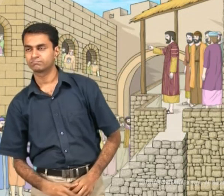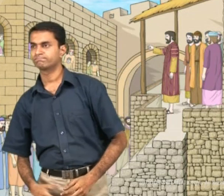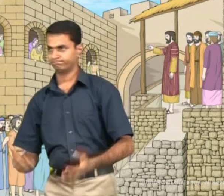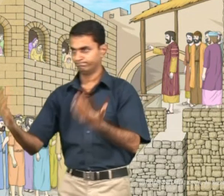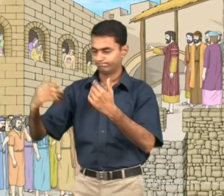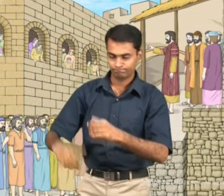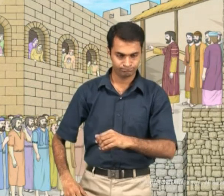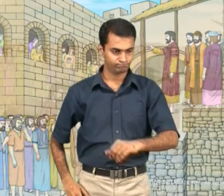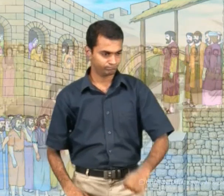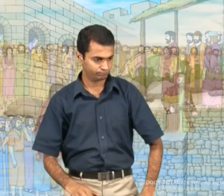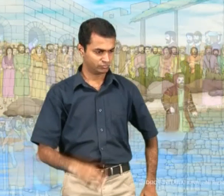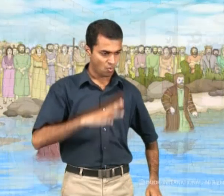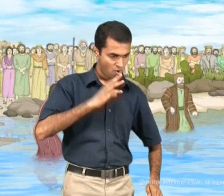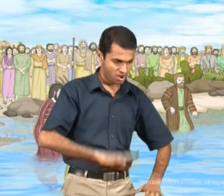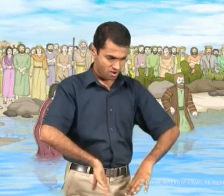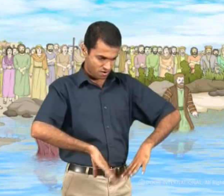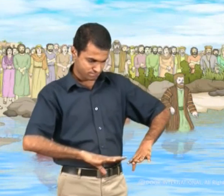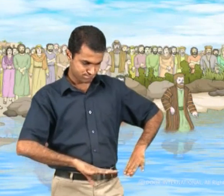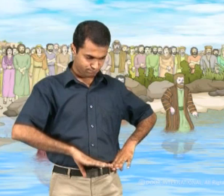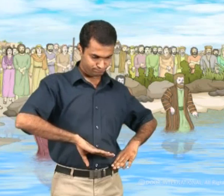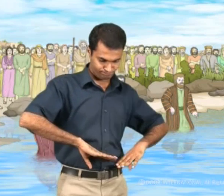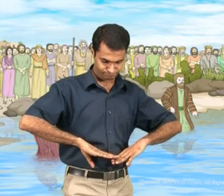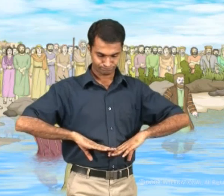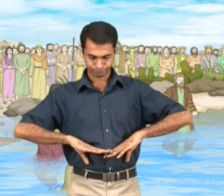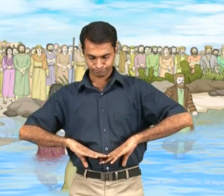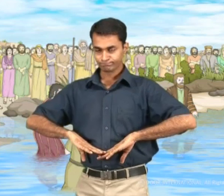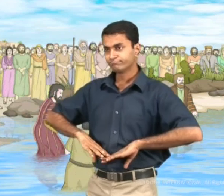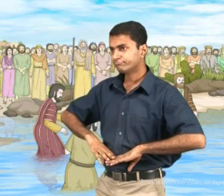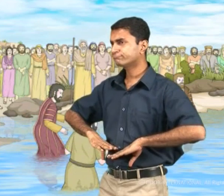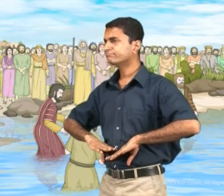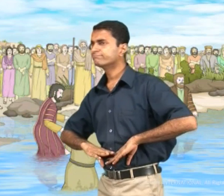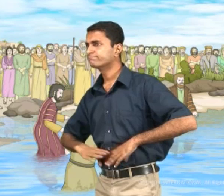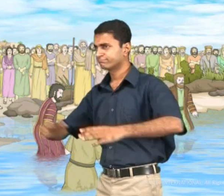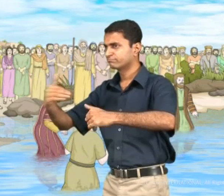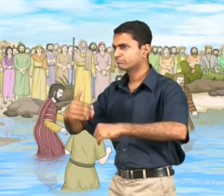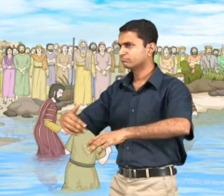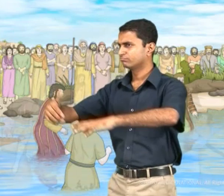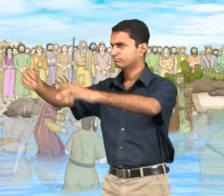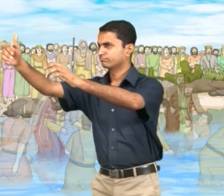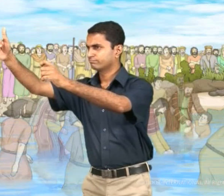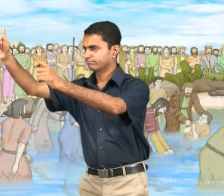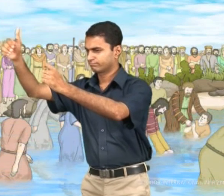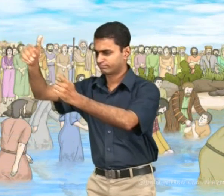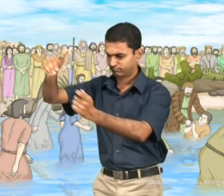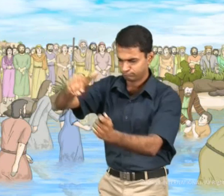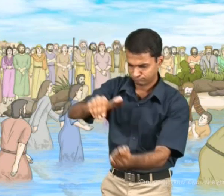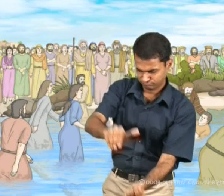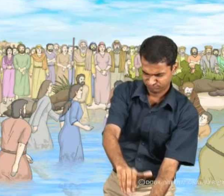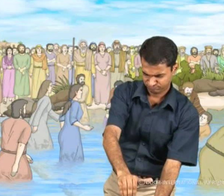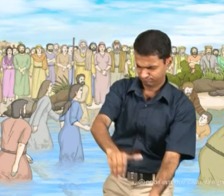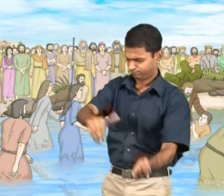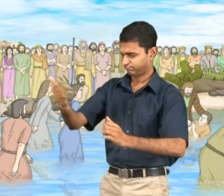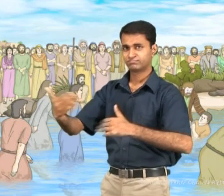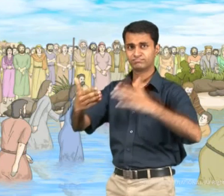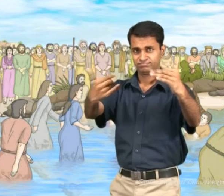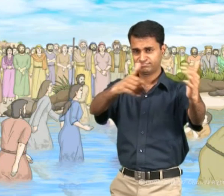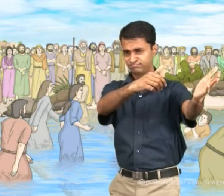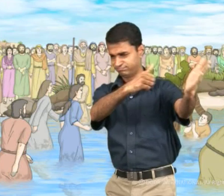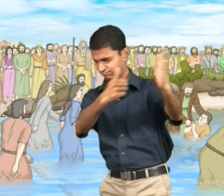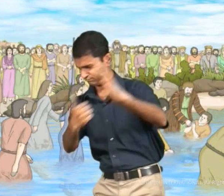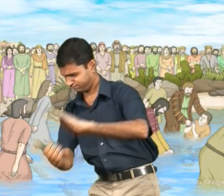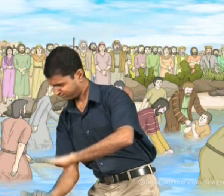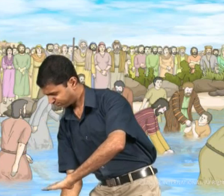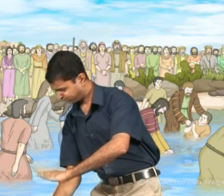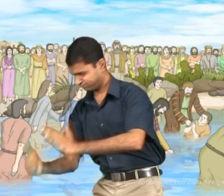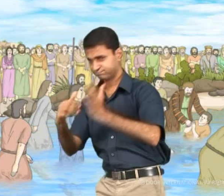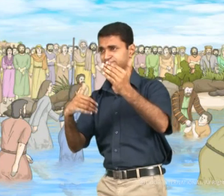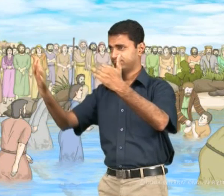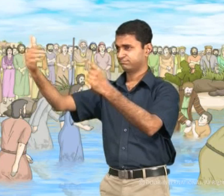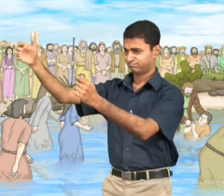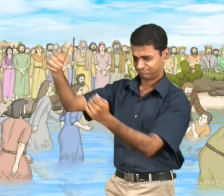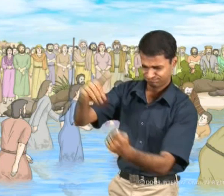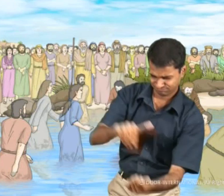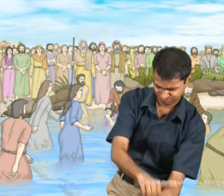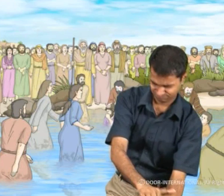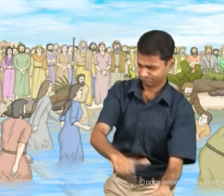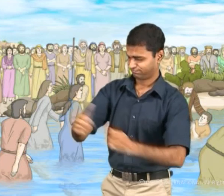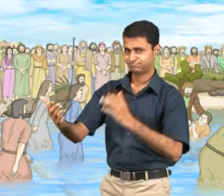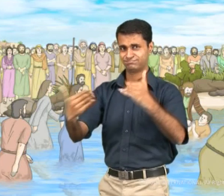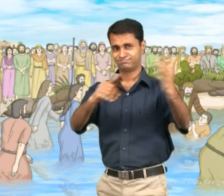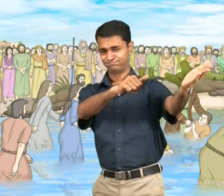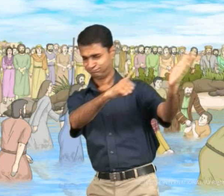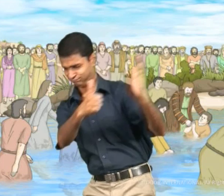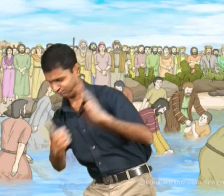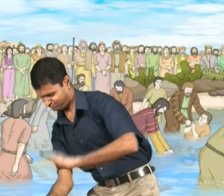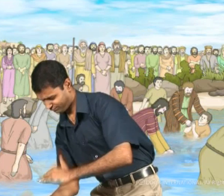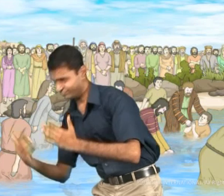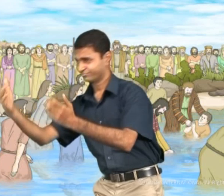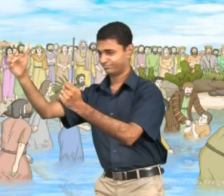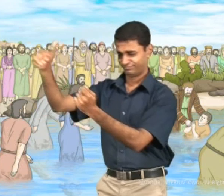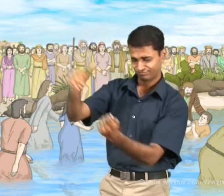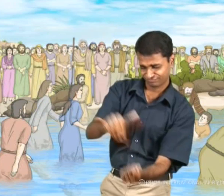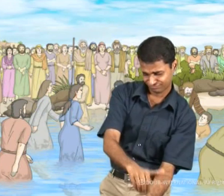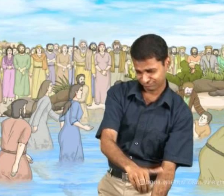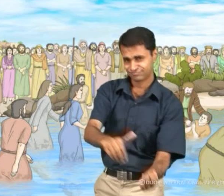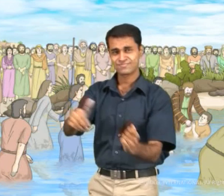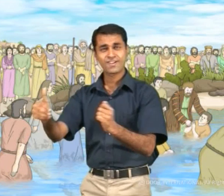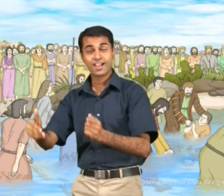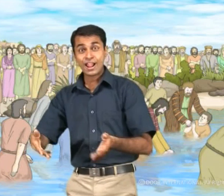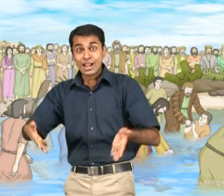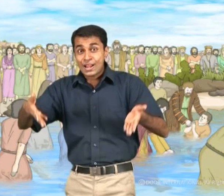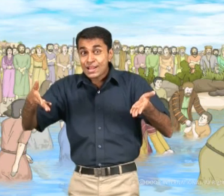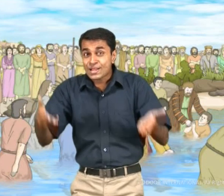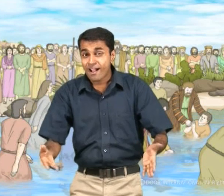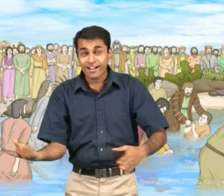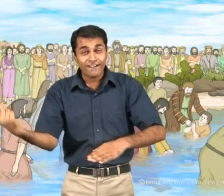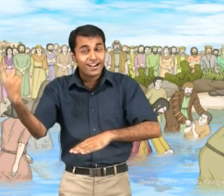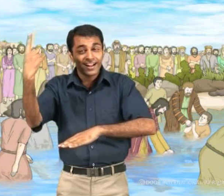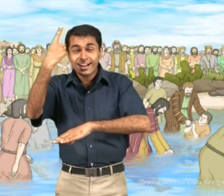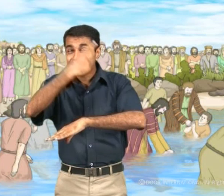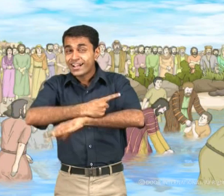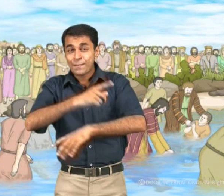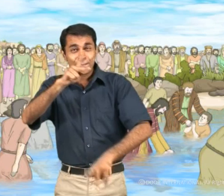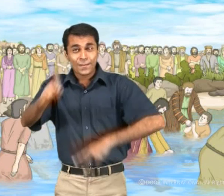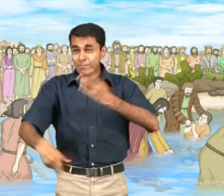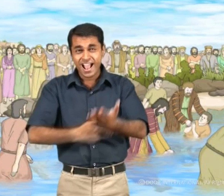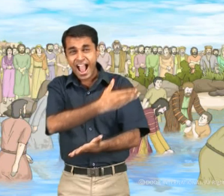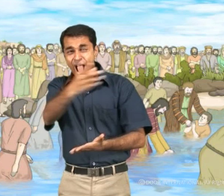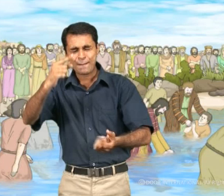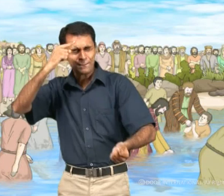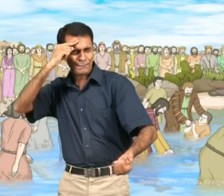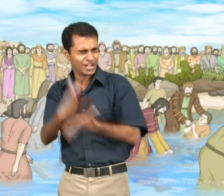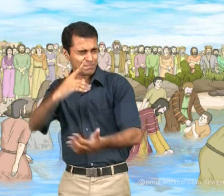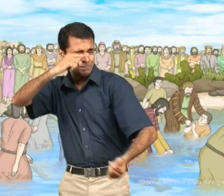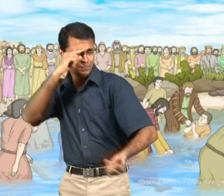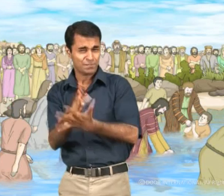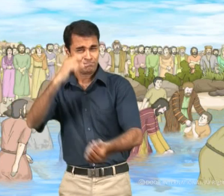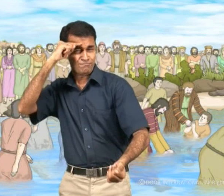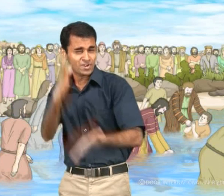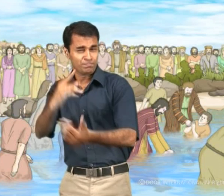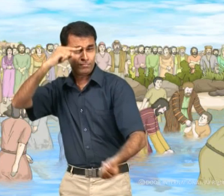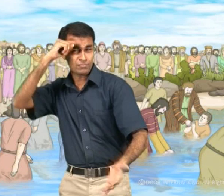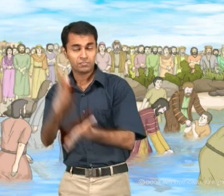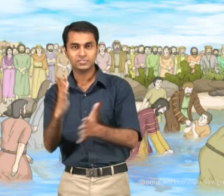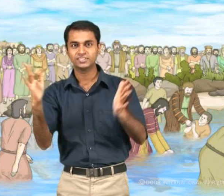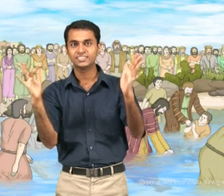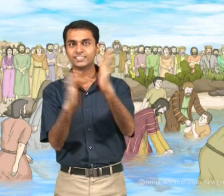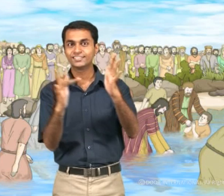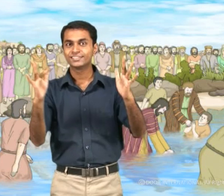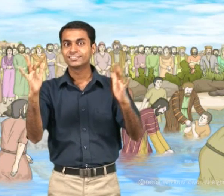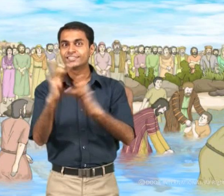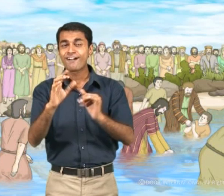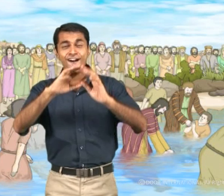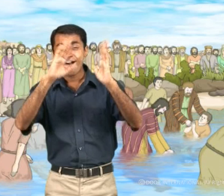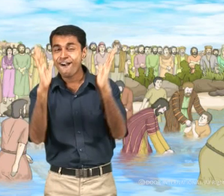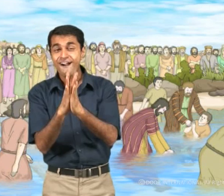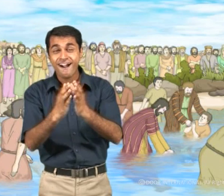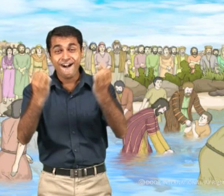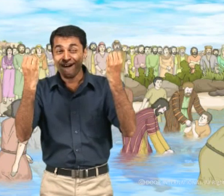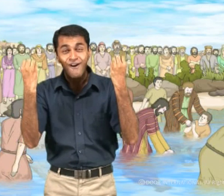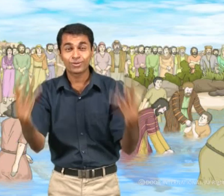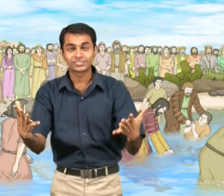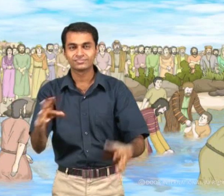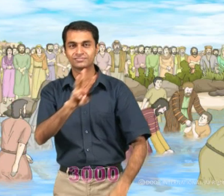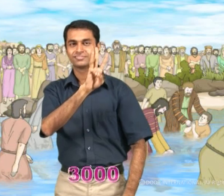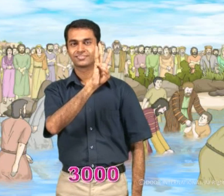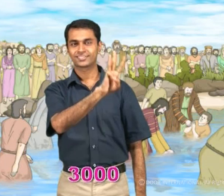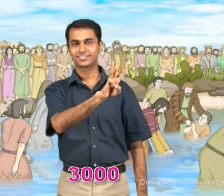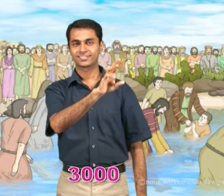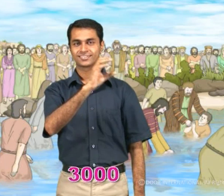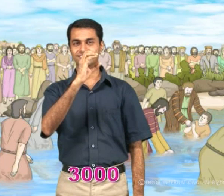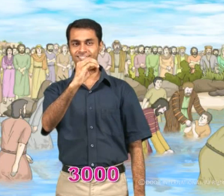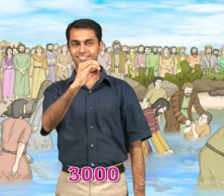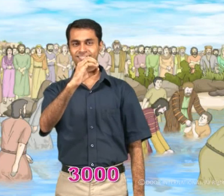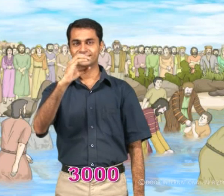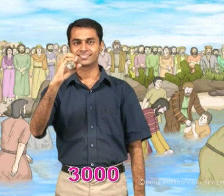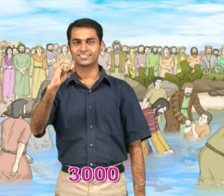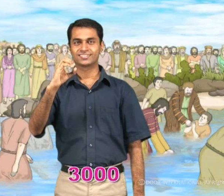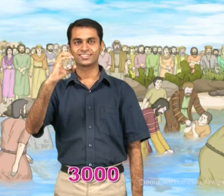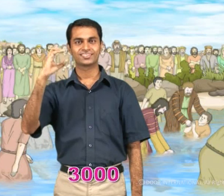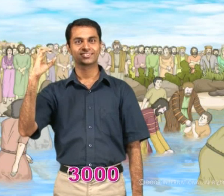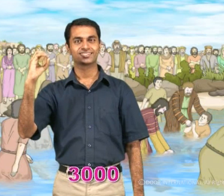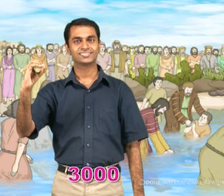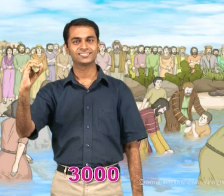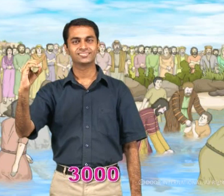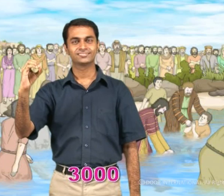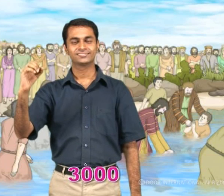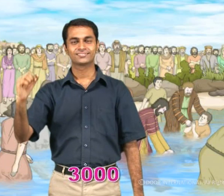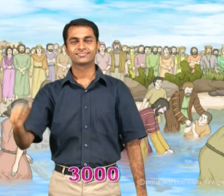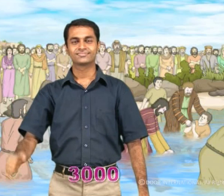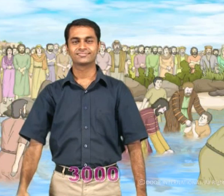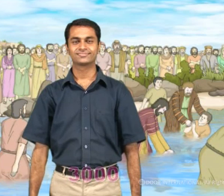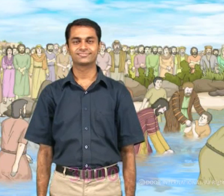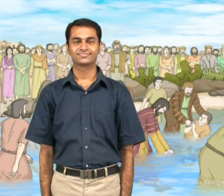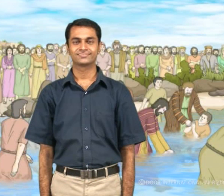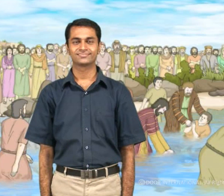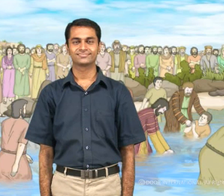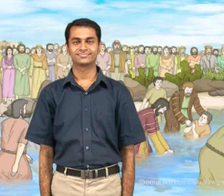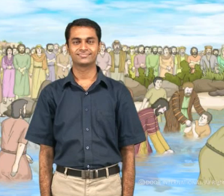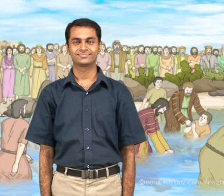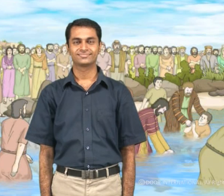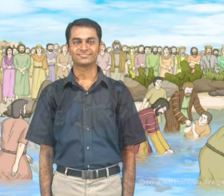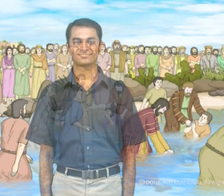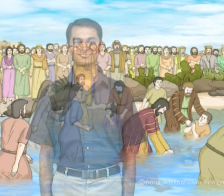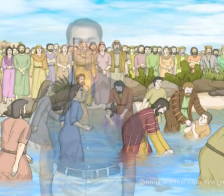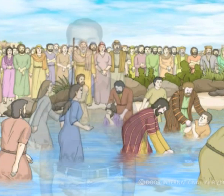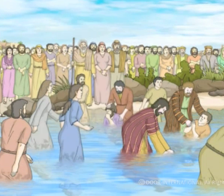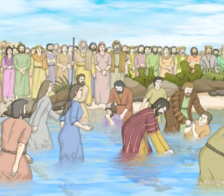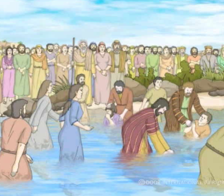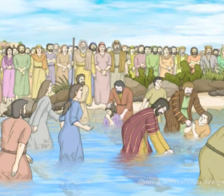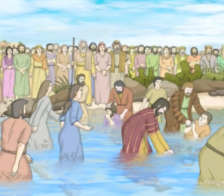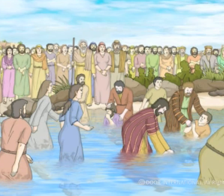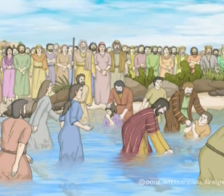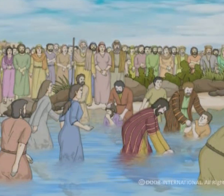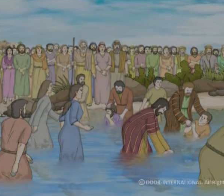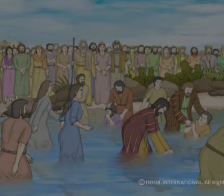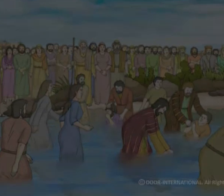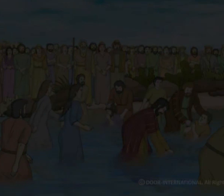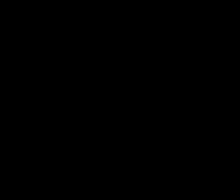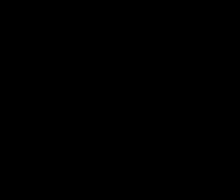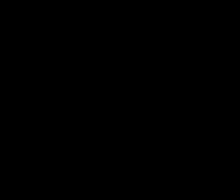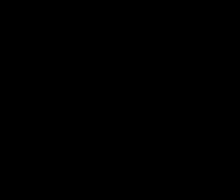Those who embraced his message were baptized, and about three thousand were added to the believers that day.